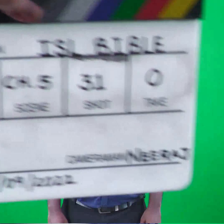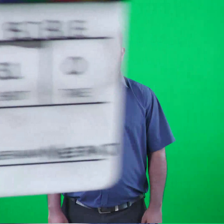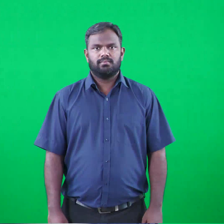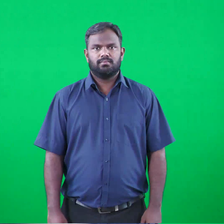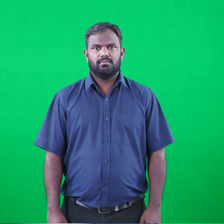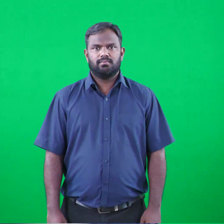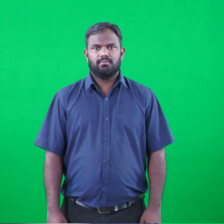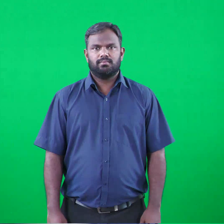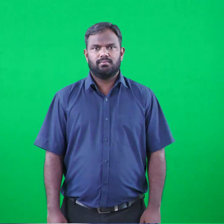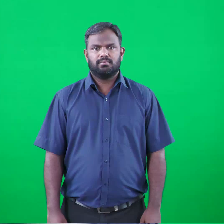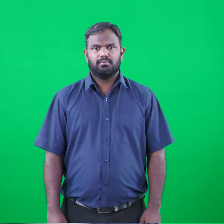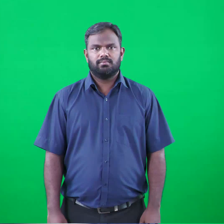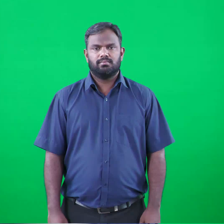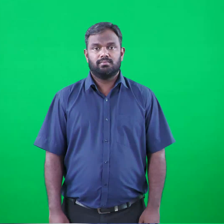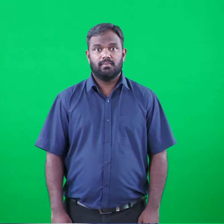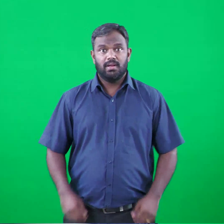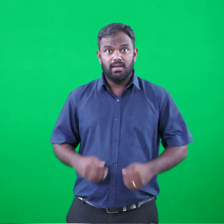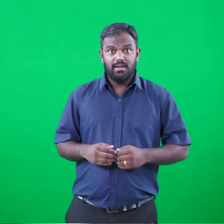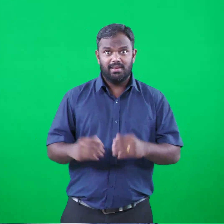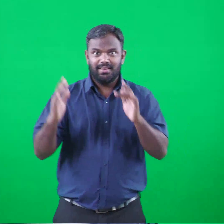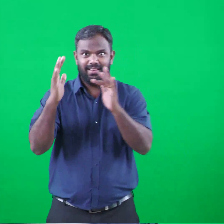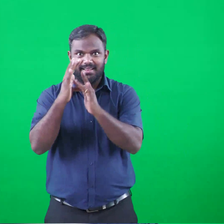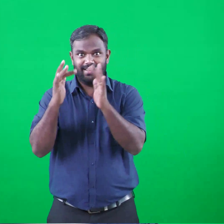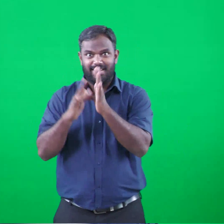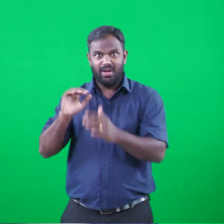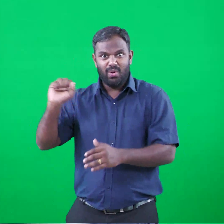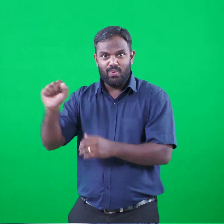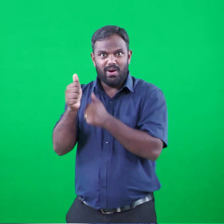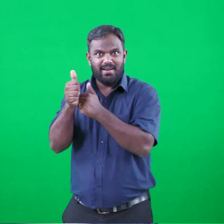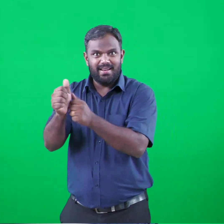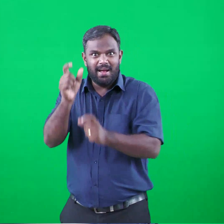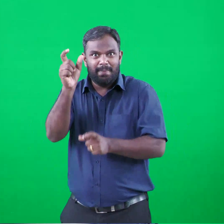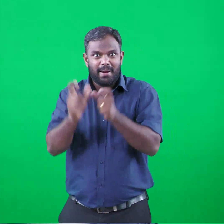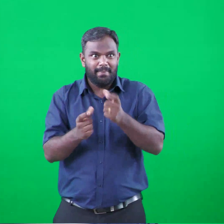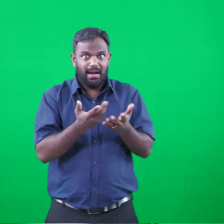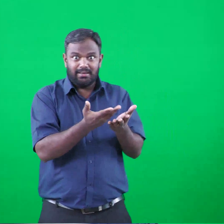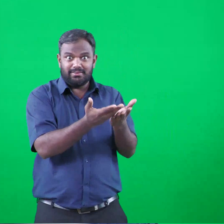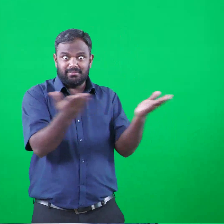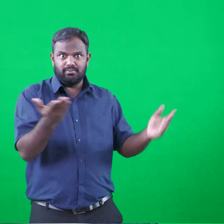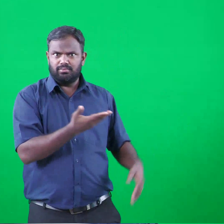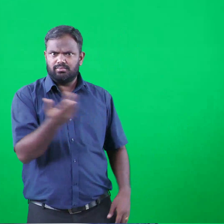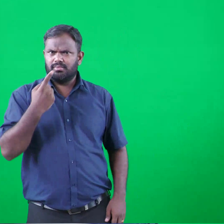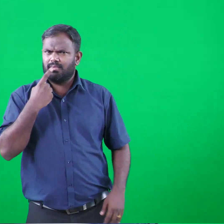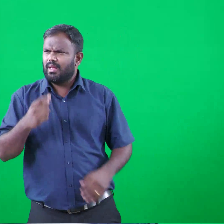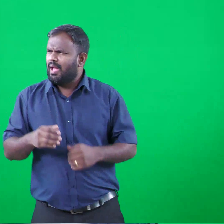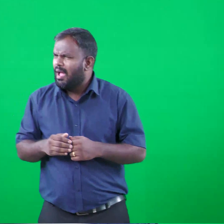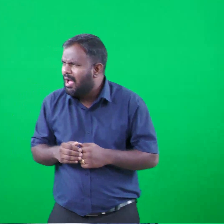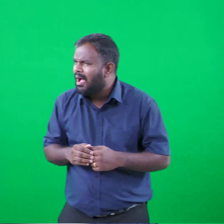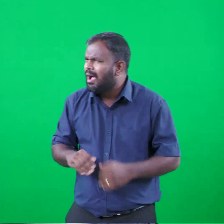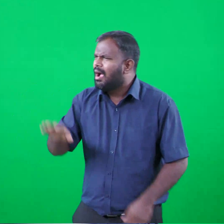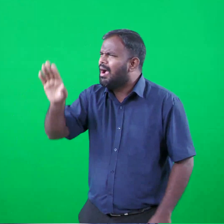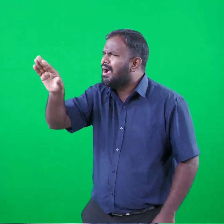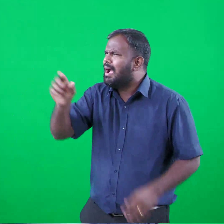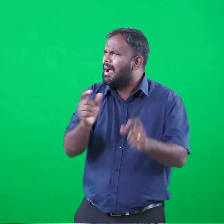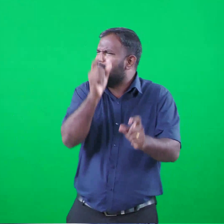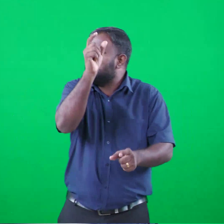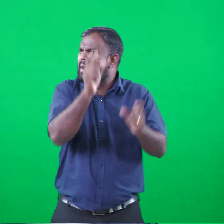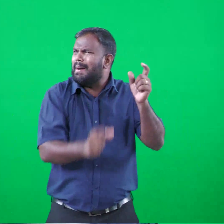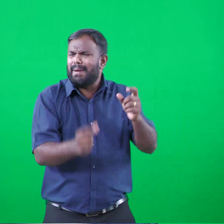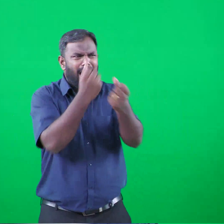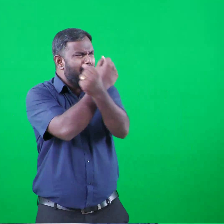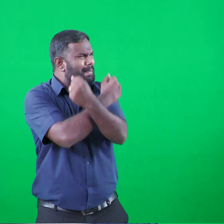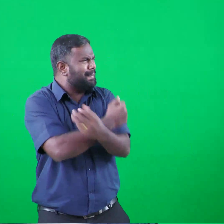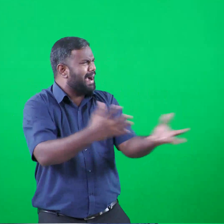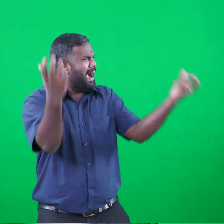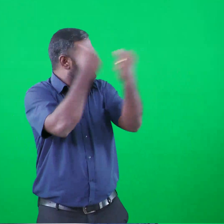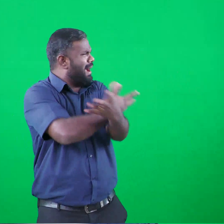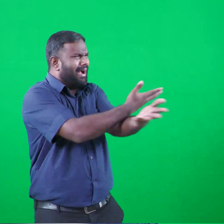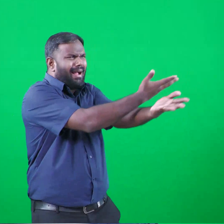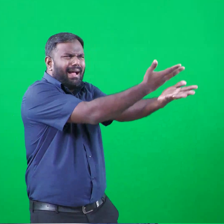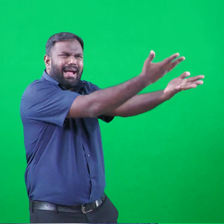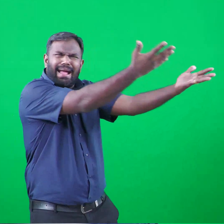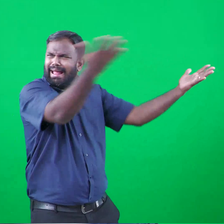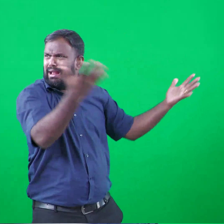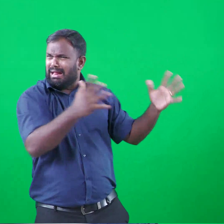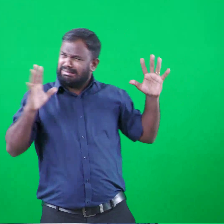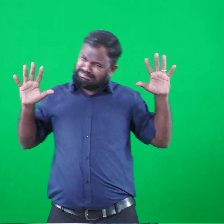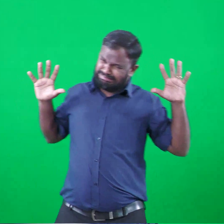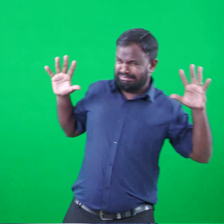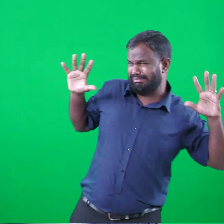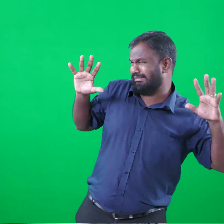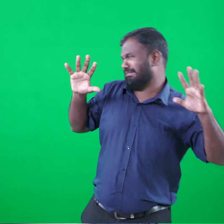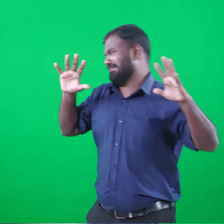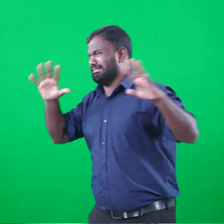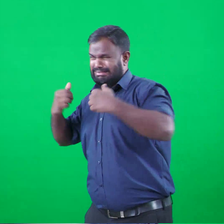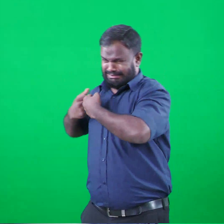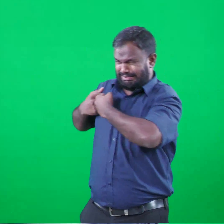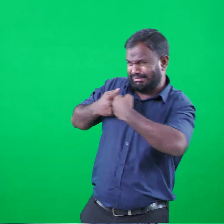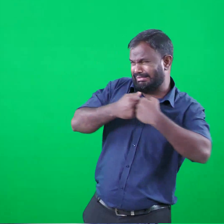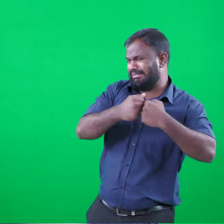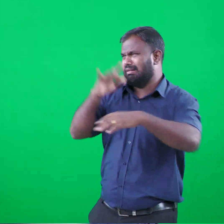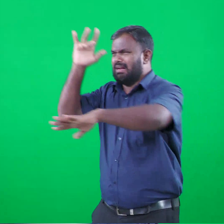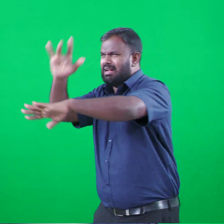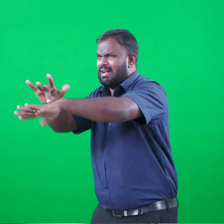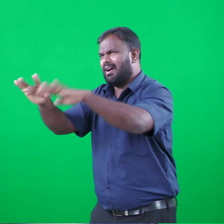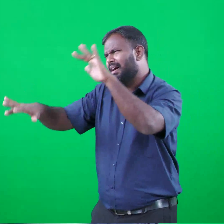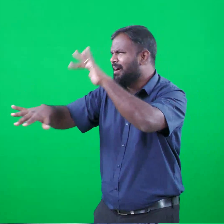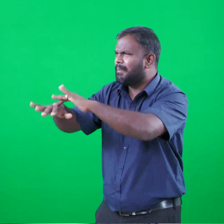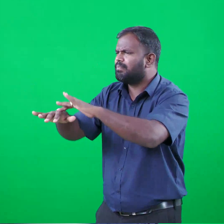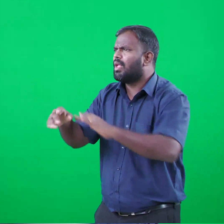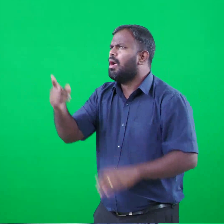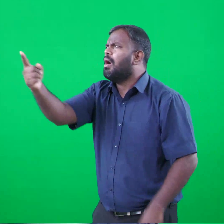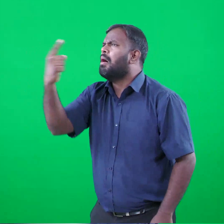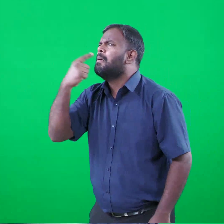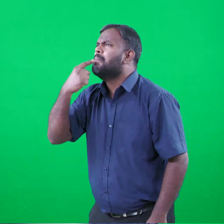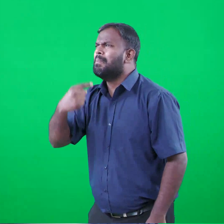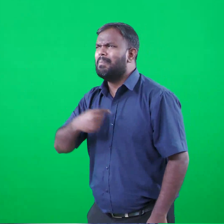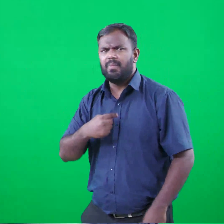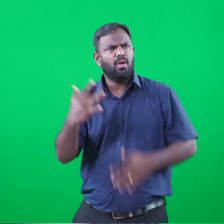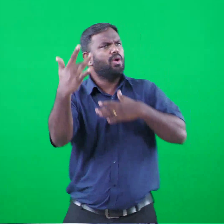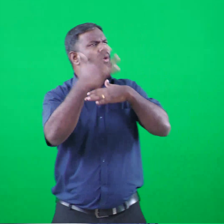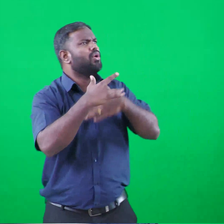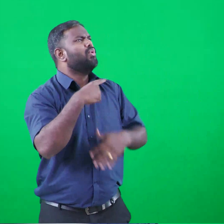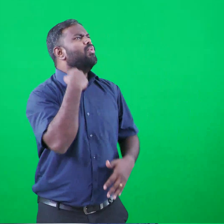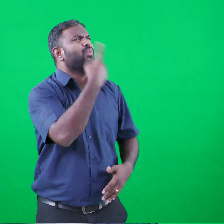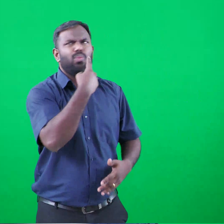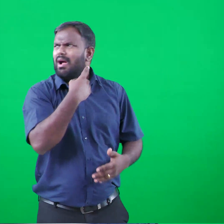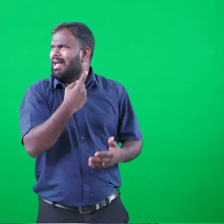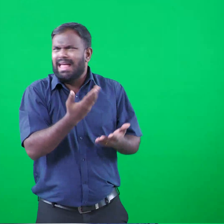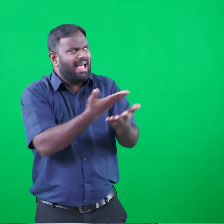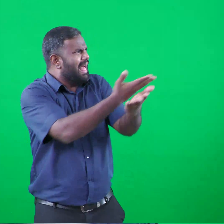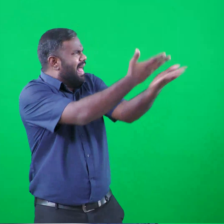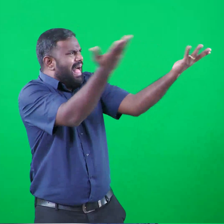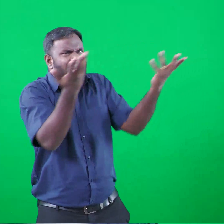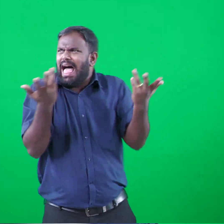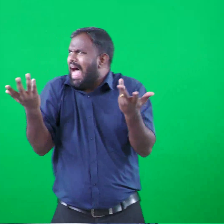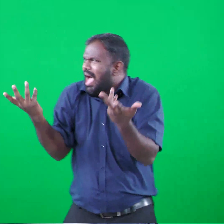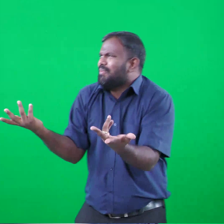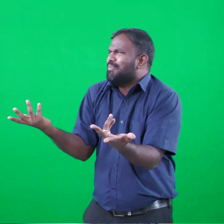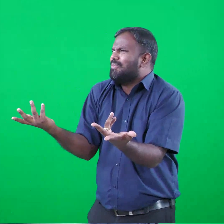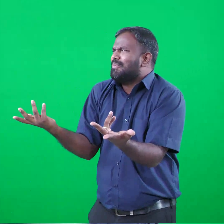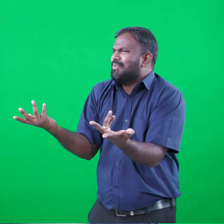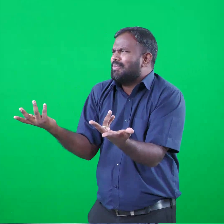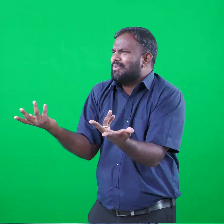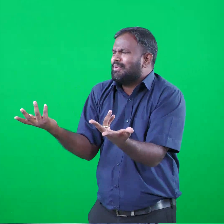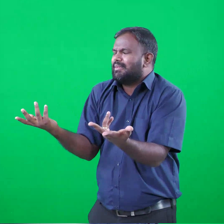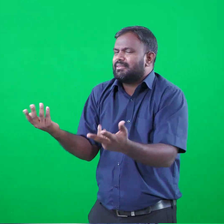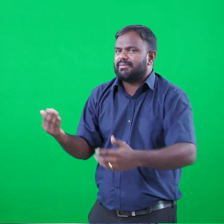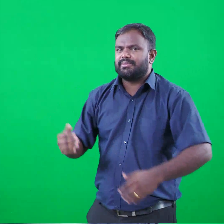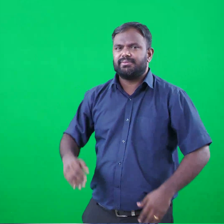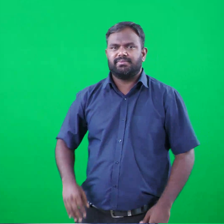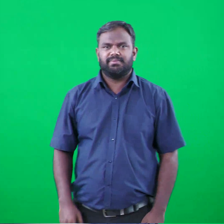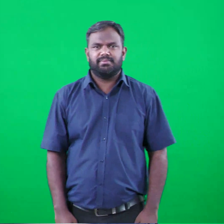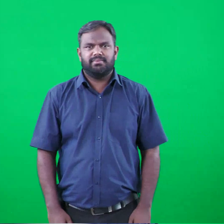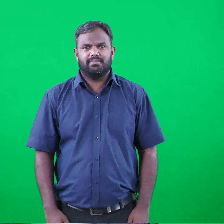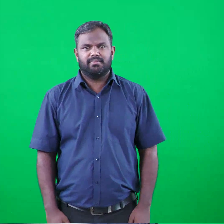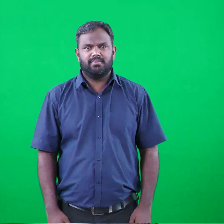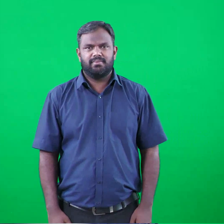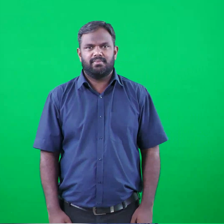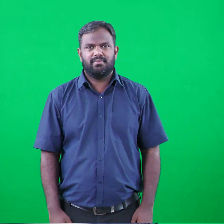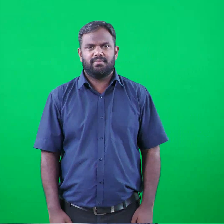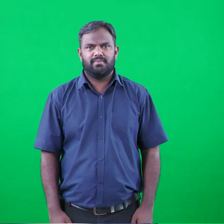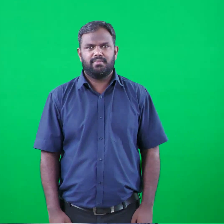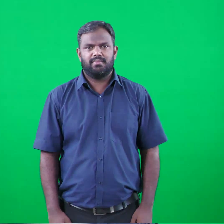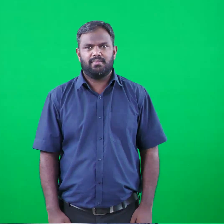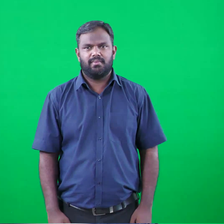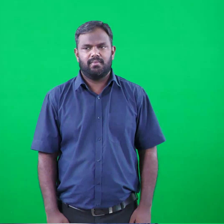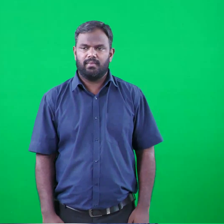His disciples answered, "You can see the crowd pressing in on You, and yet You ask, ' Who touched Me?'"